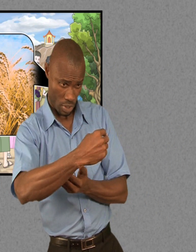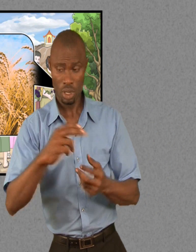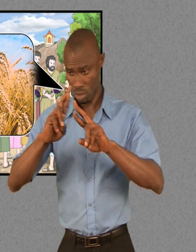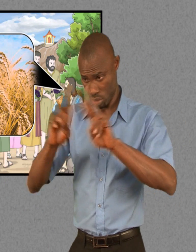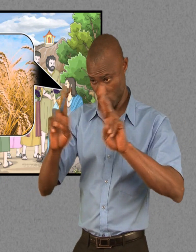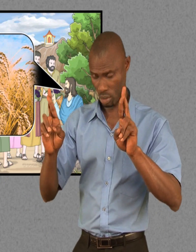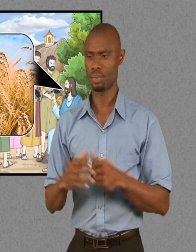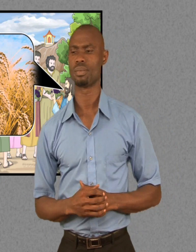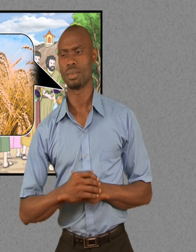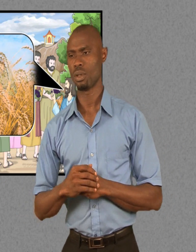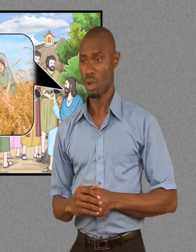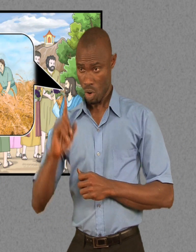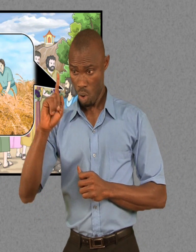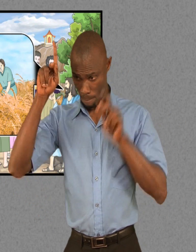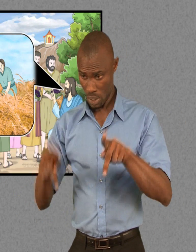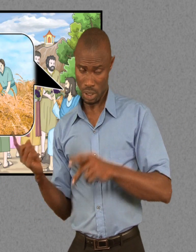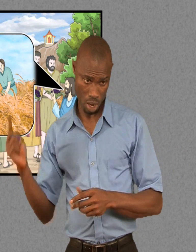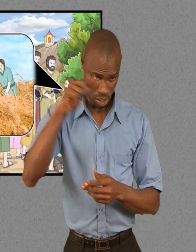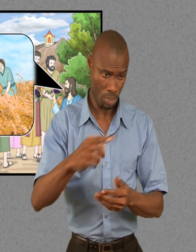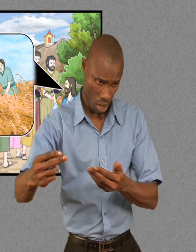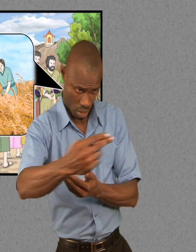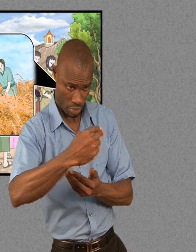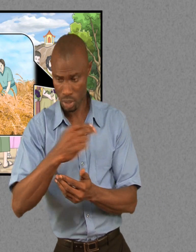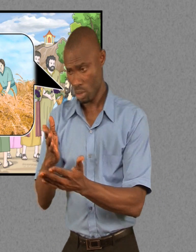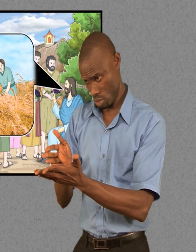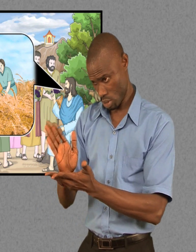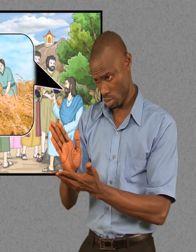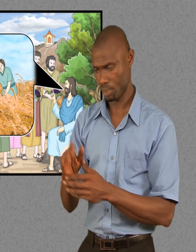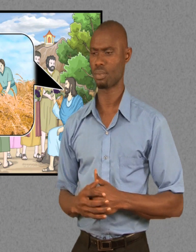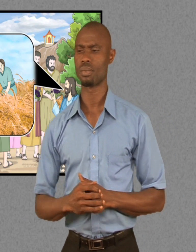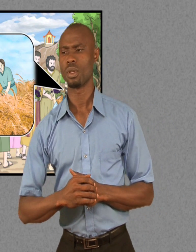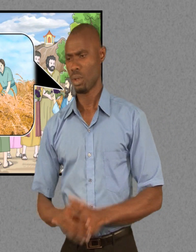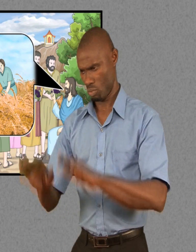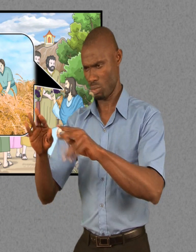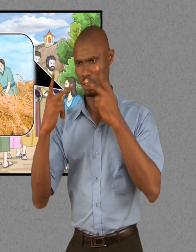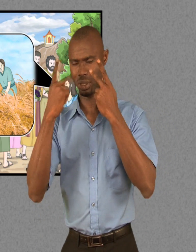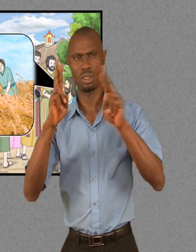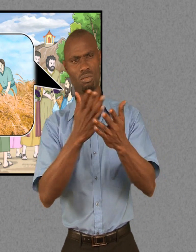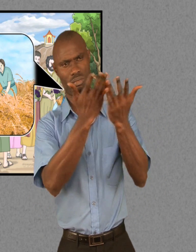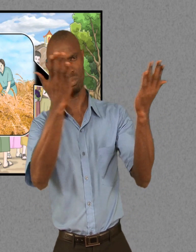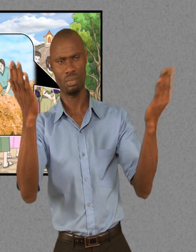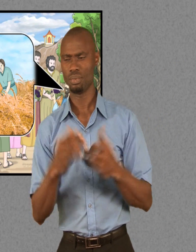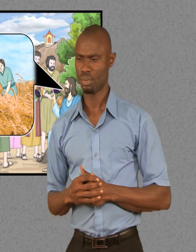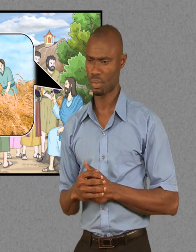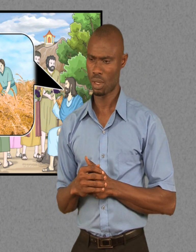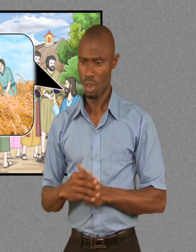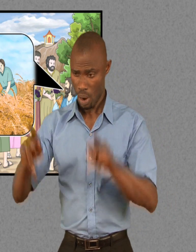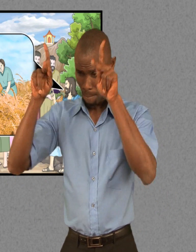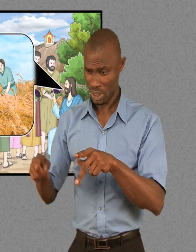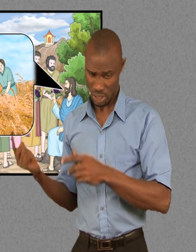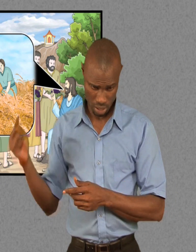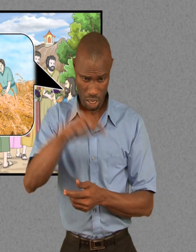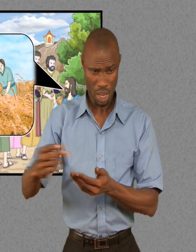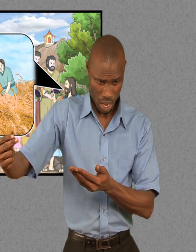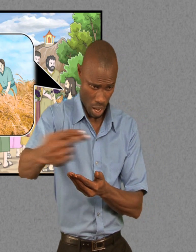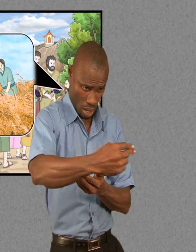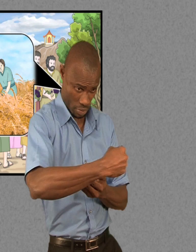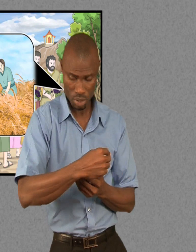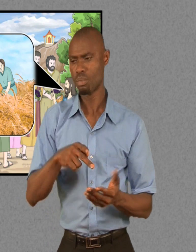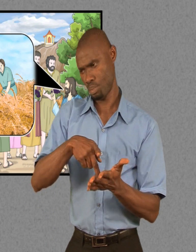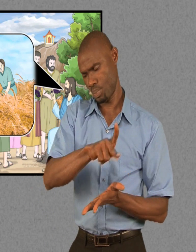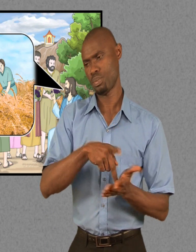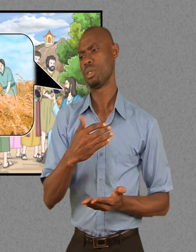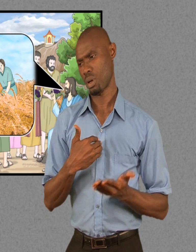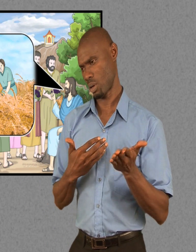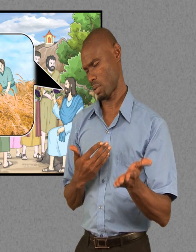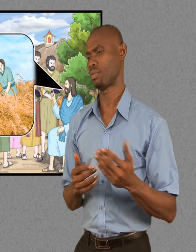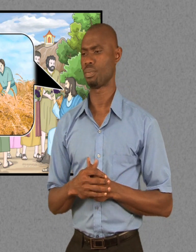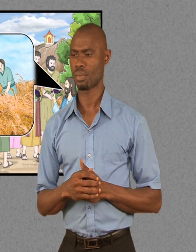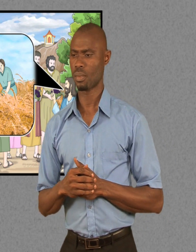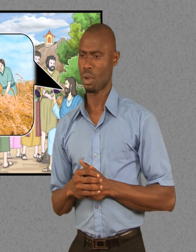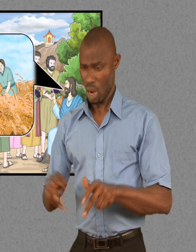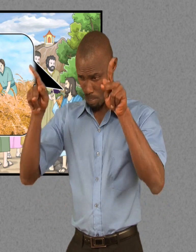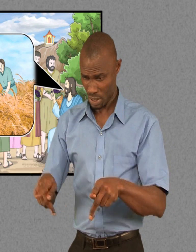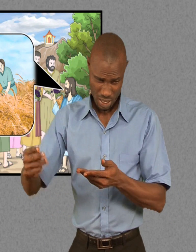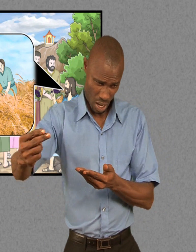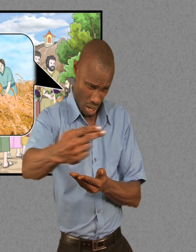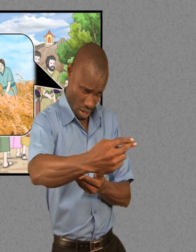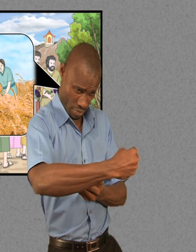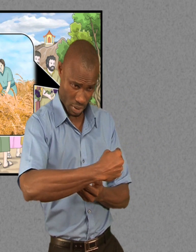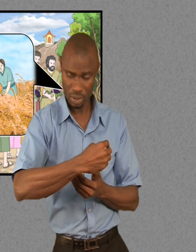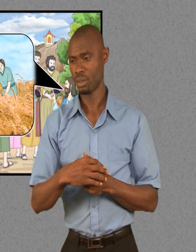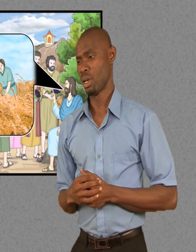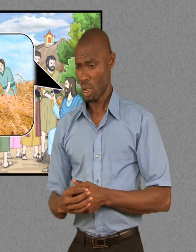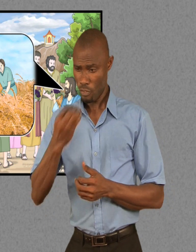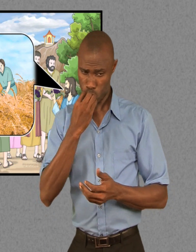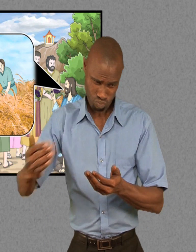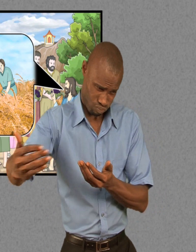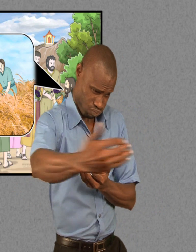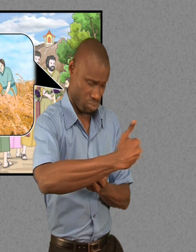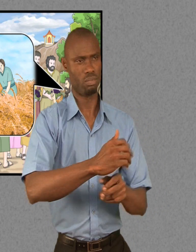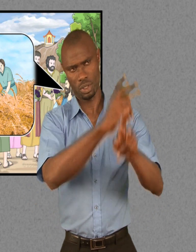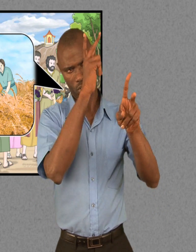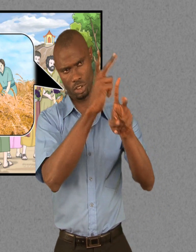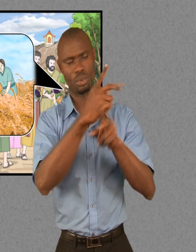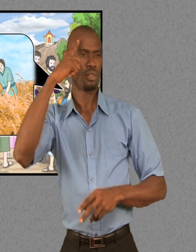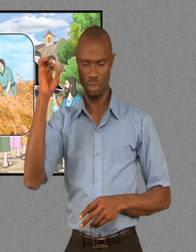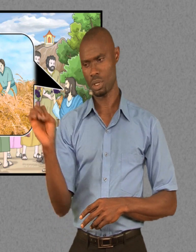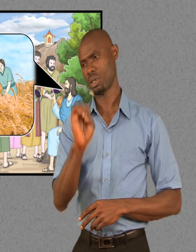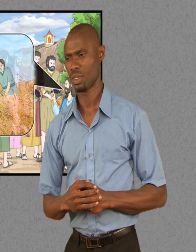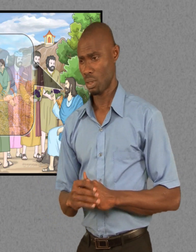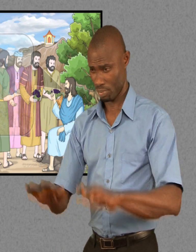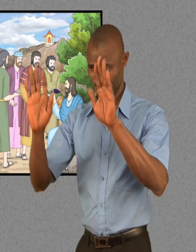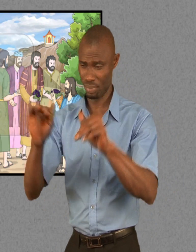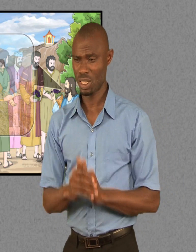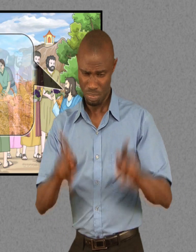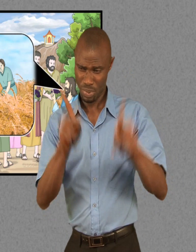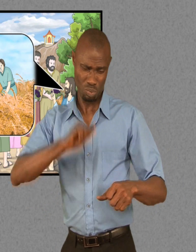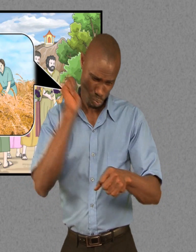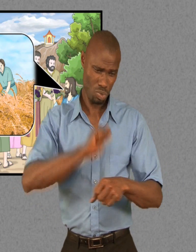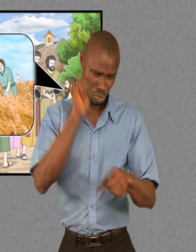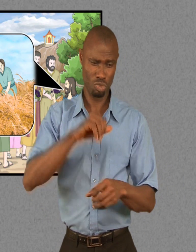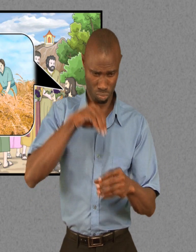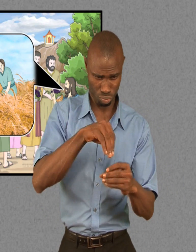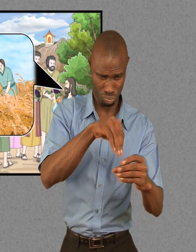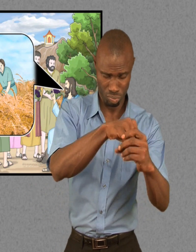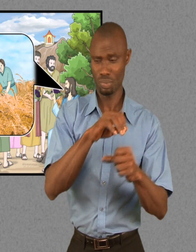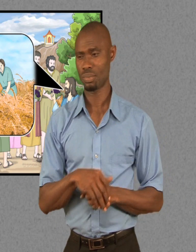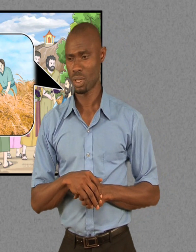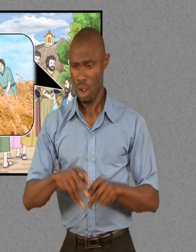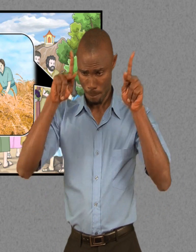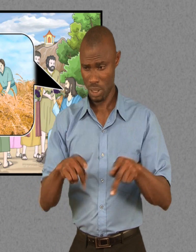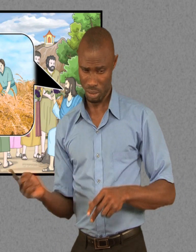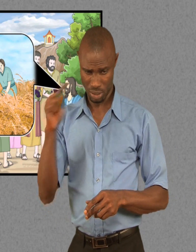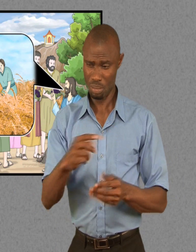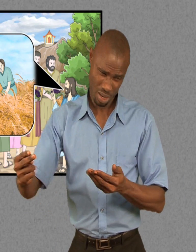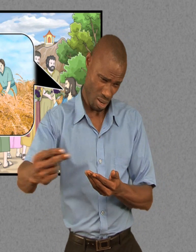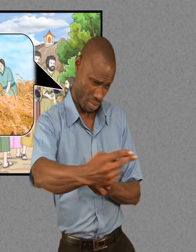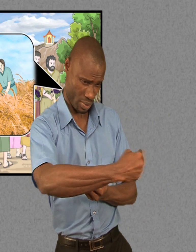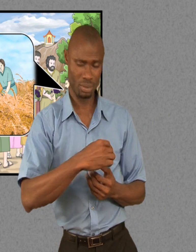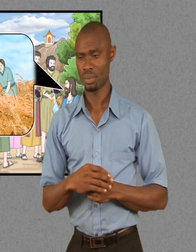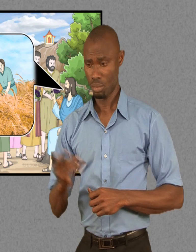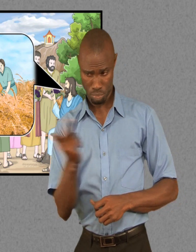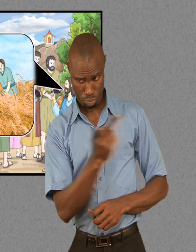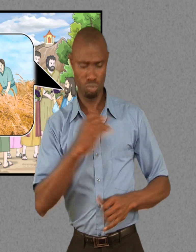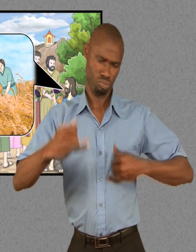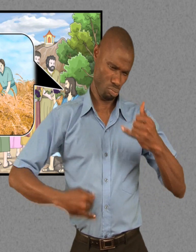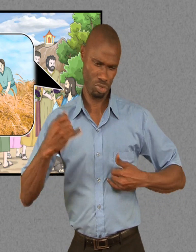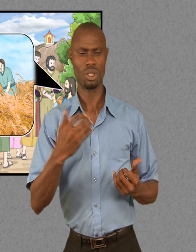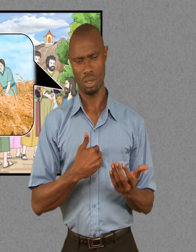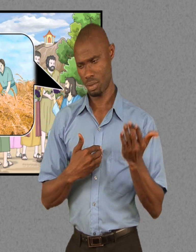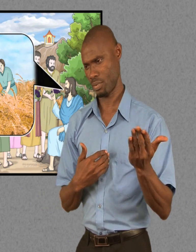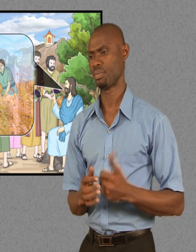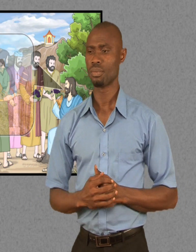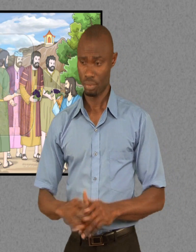Already the reaper draws his wages and gathers a crop for eternal life, so that the sower and the reaper may rejoice together.